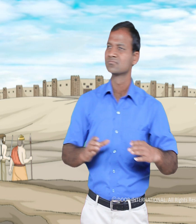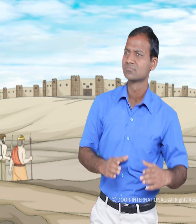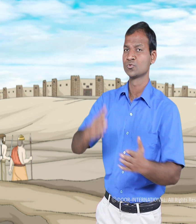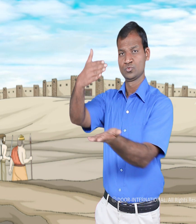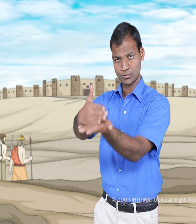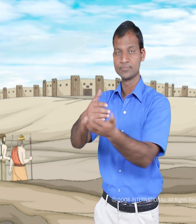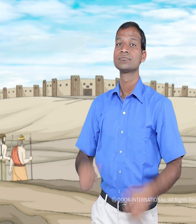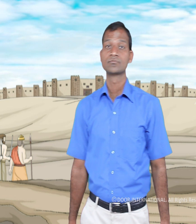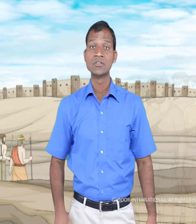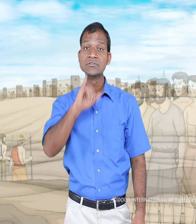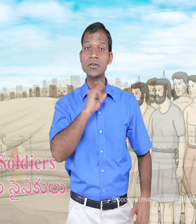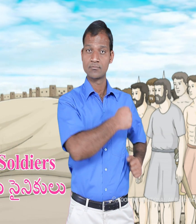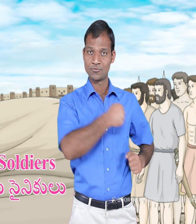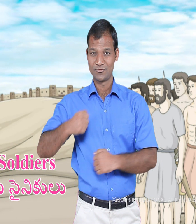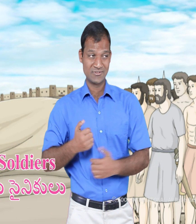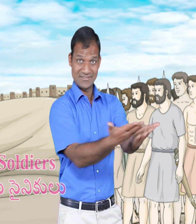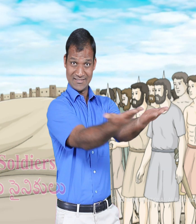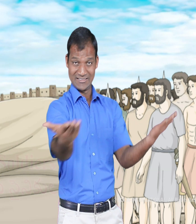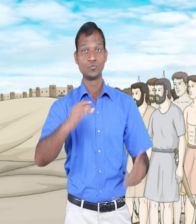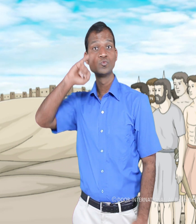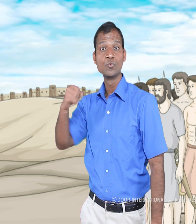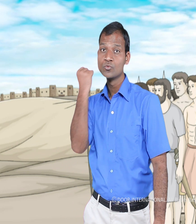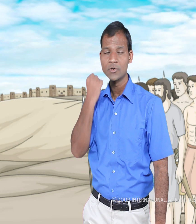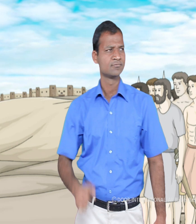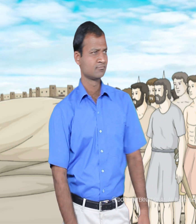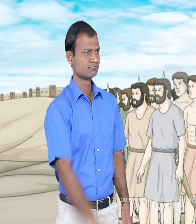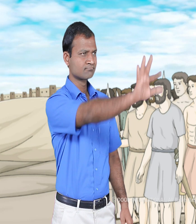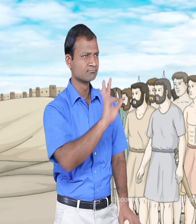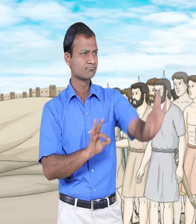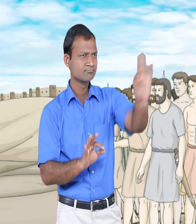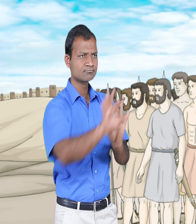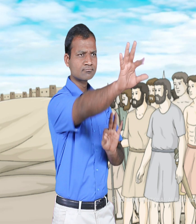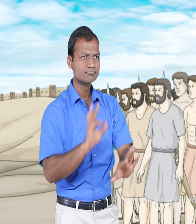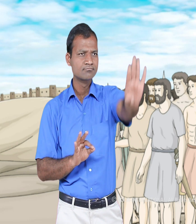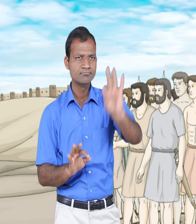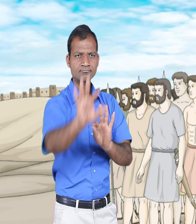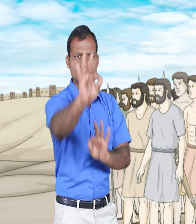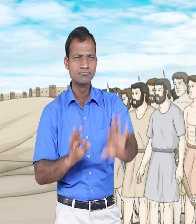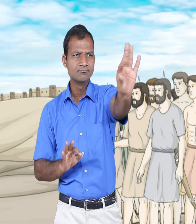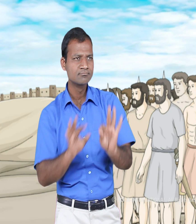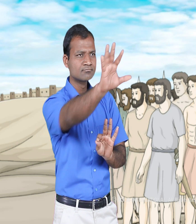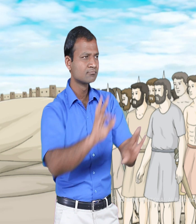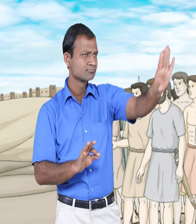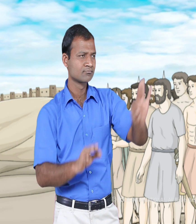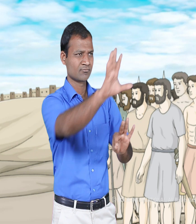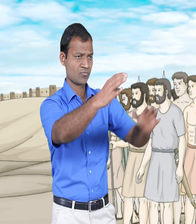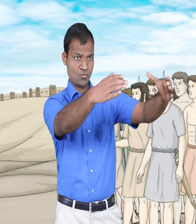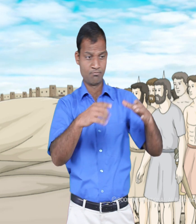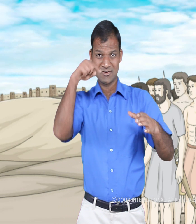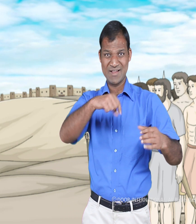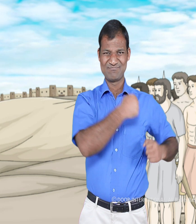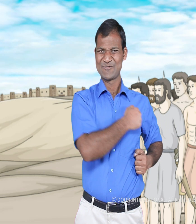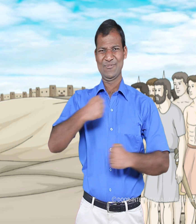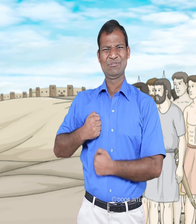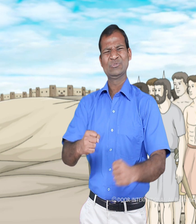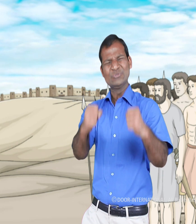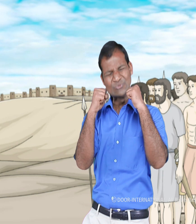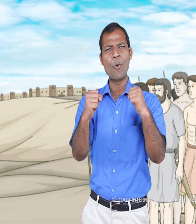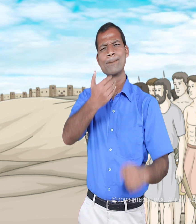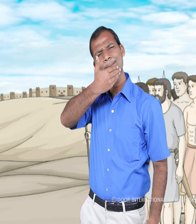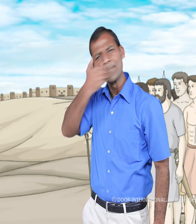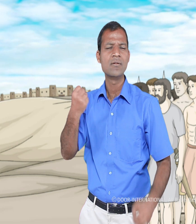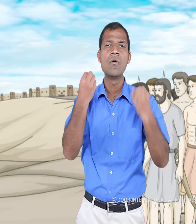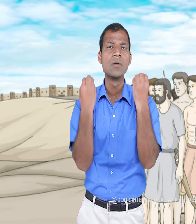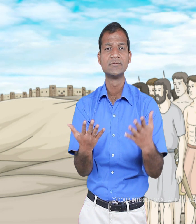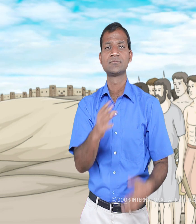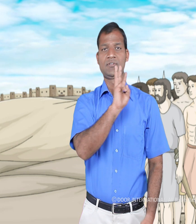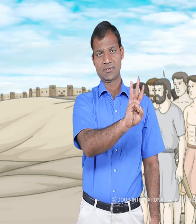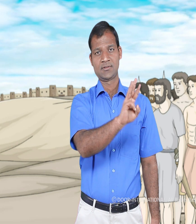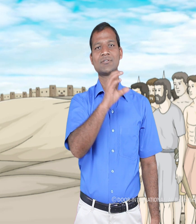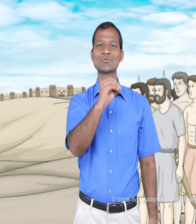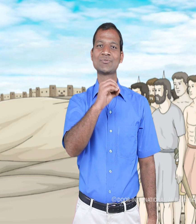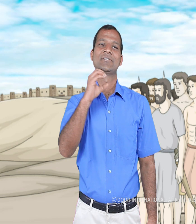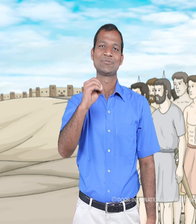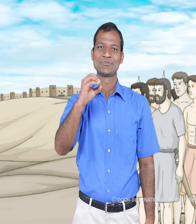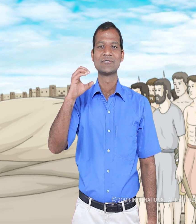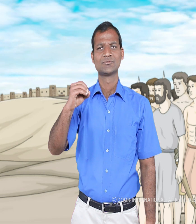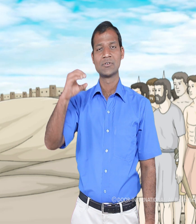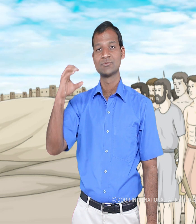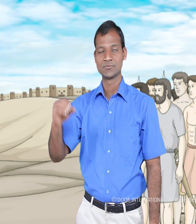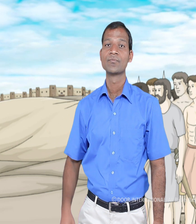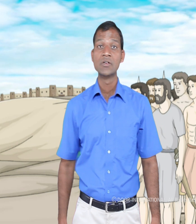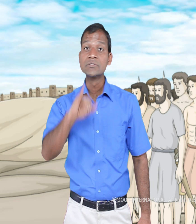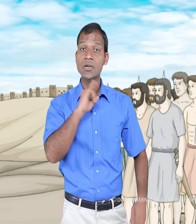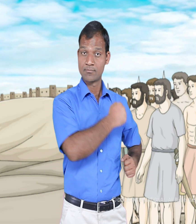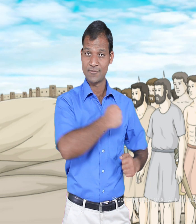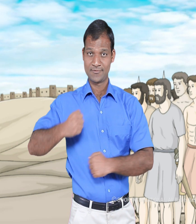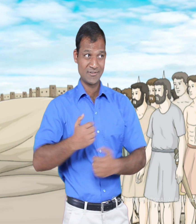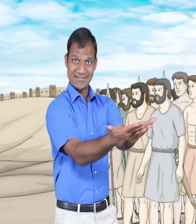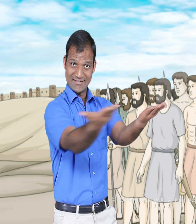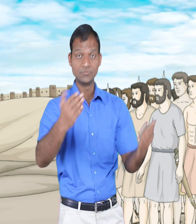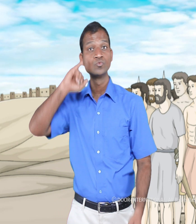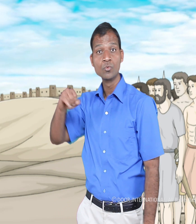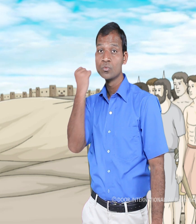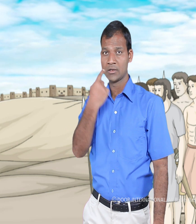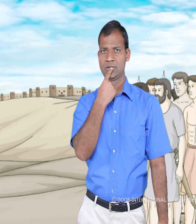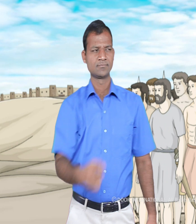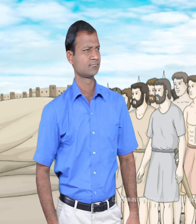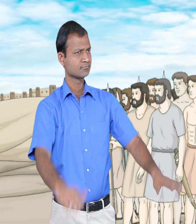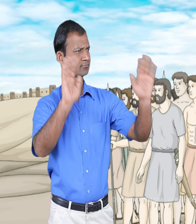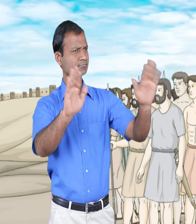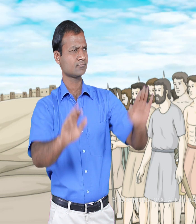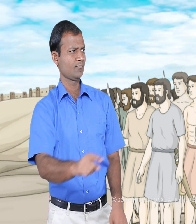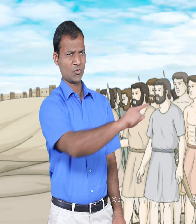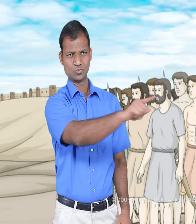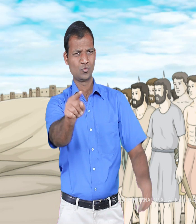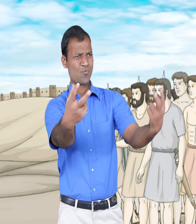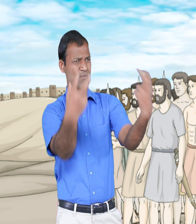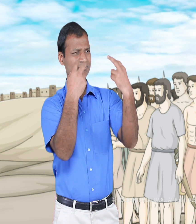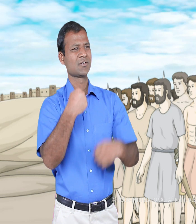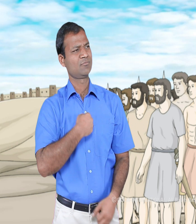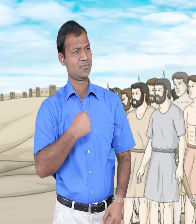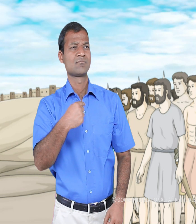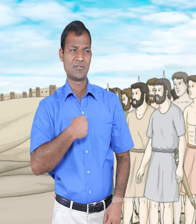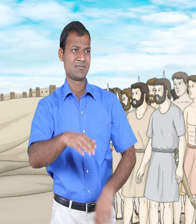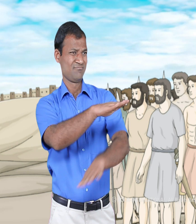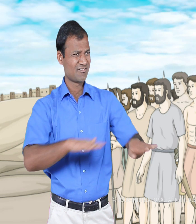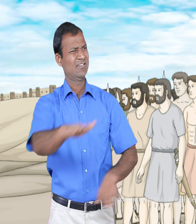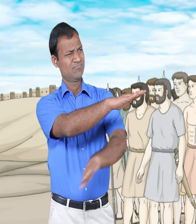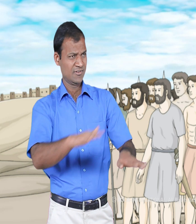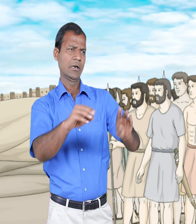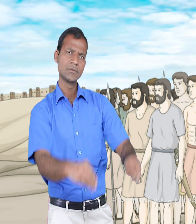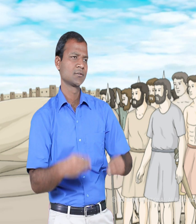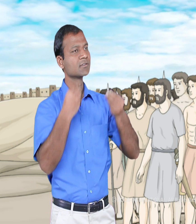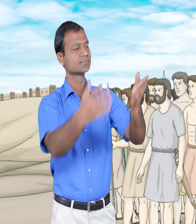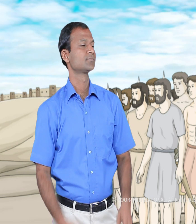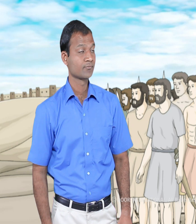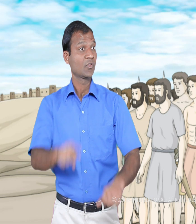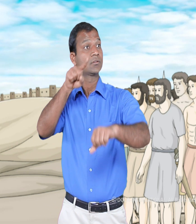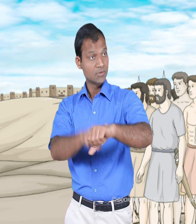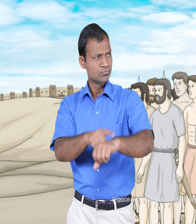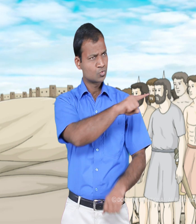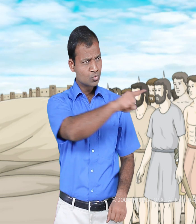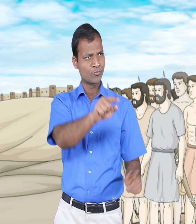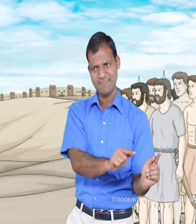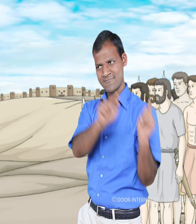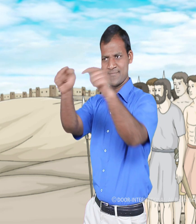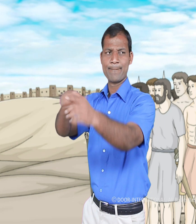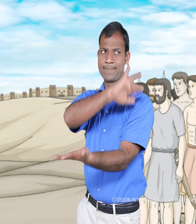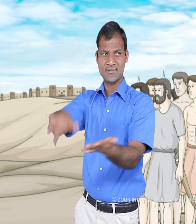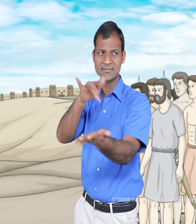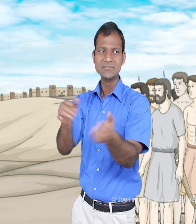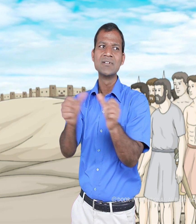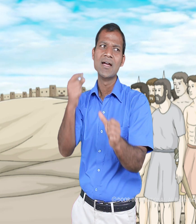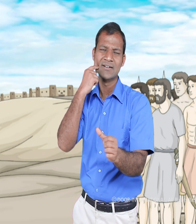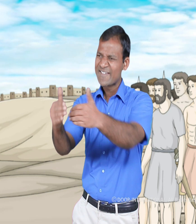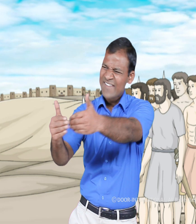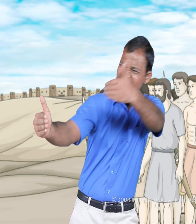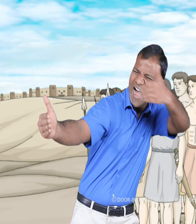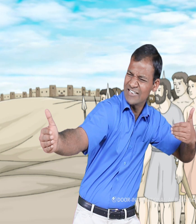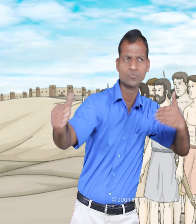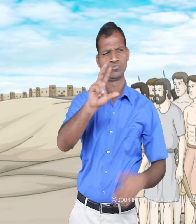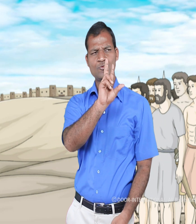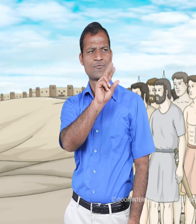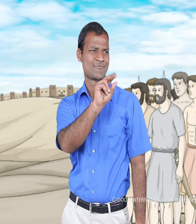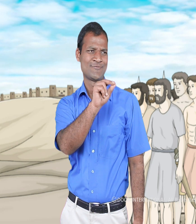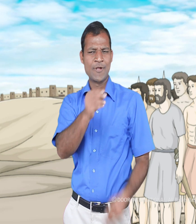Joshua chose 30,000 mighty men of valor and sent them out at night with these orders: “Pay attention. You are to lie in ambush behind the city, not too far from it. All of you must be ready.